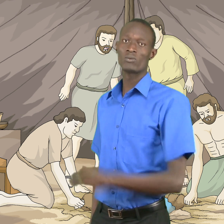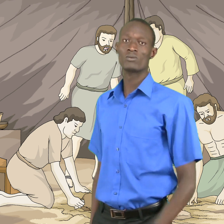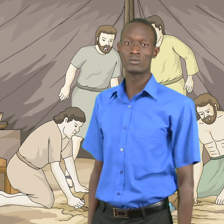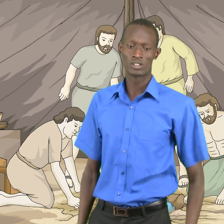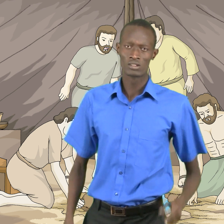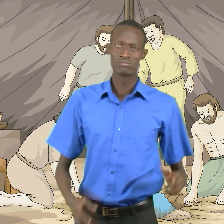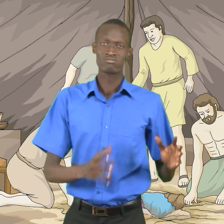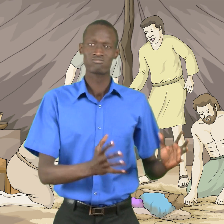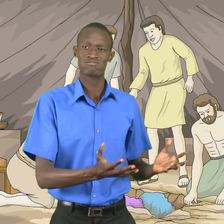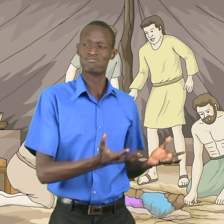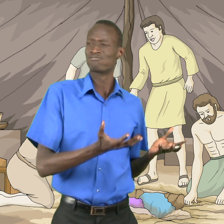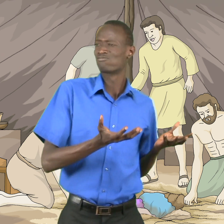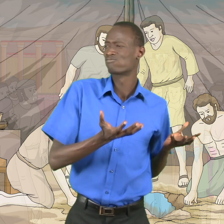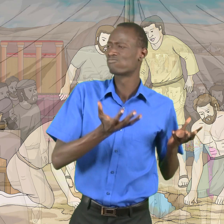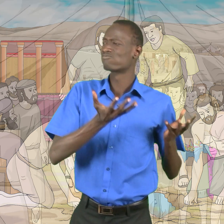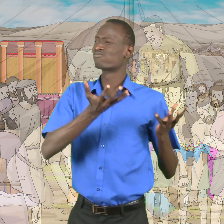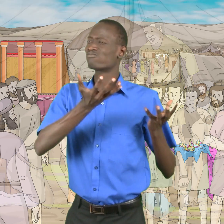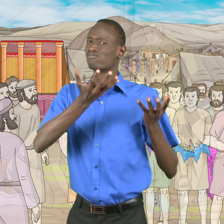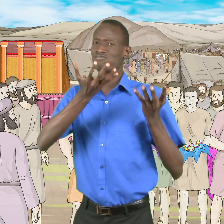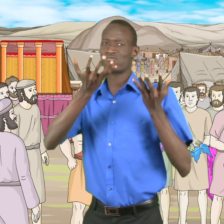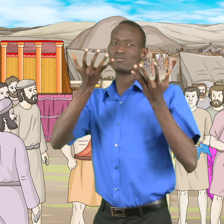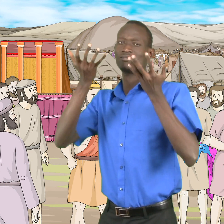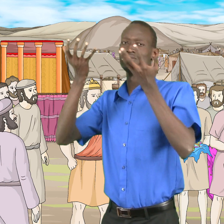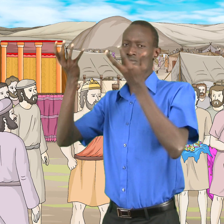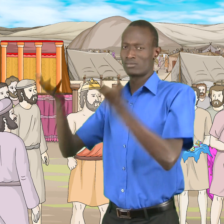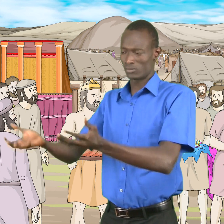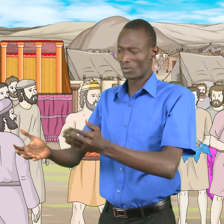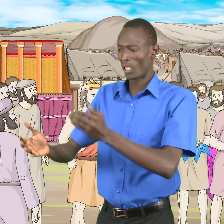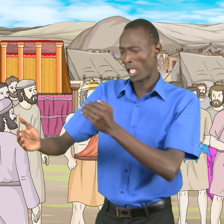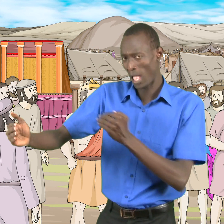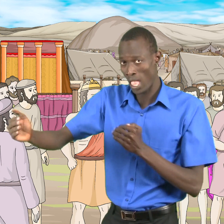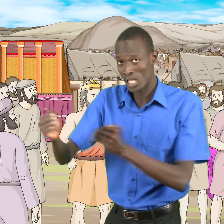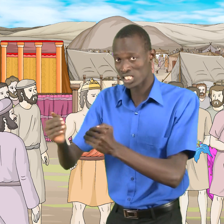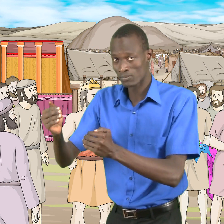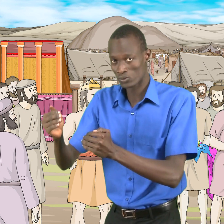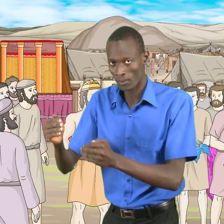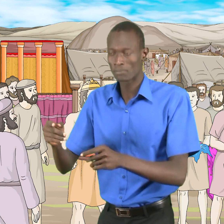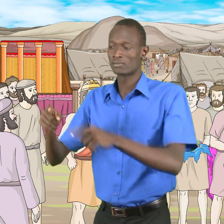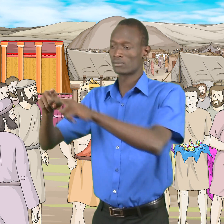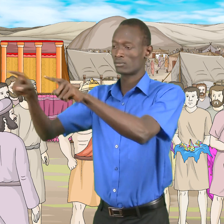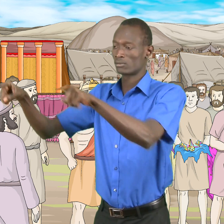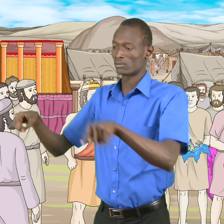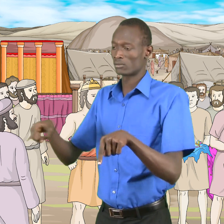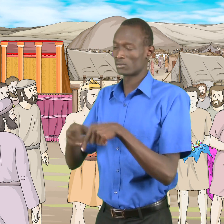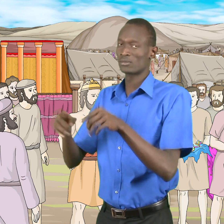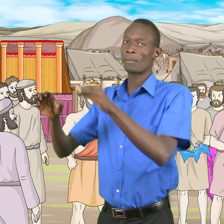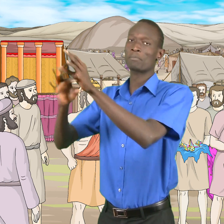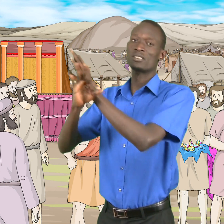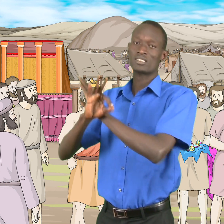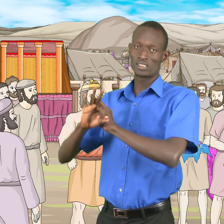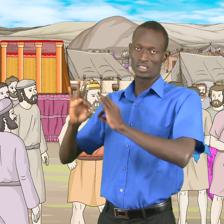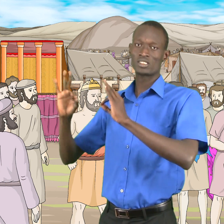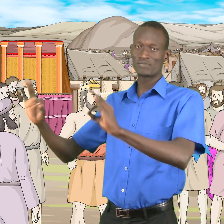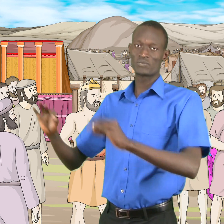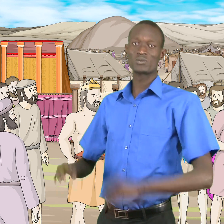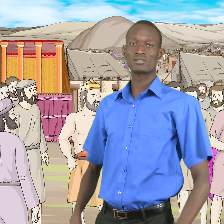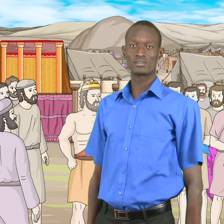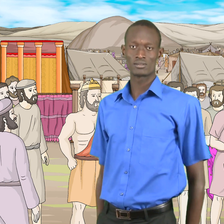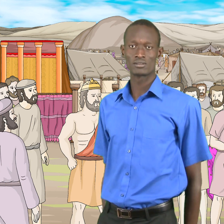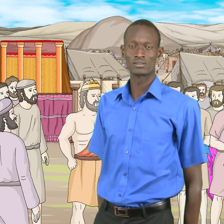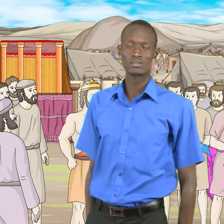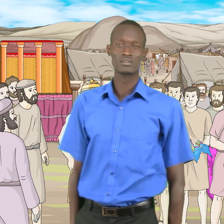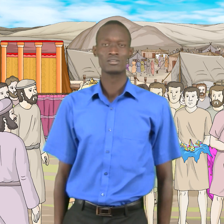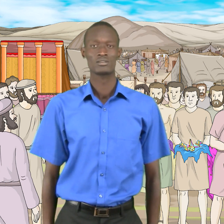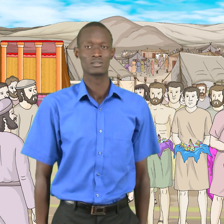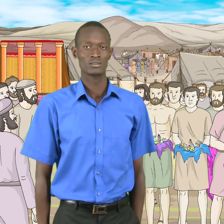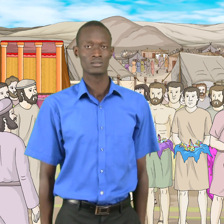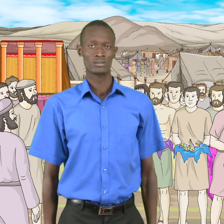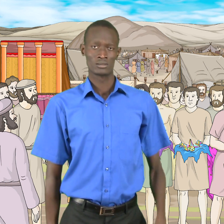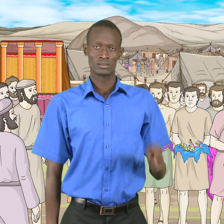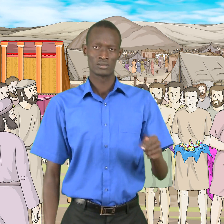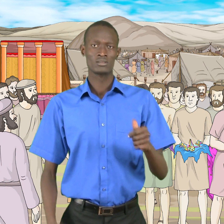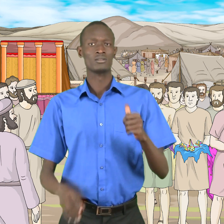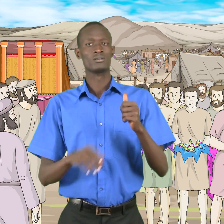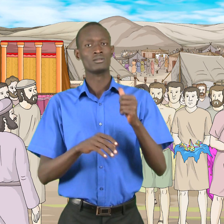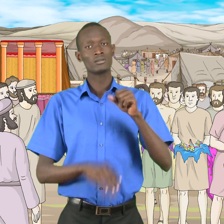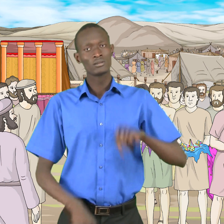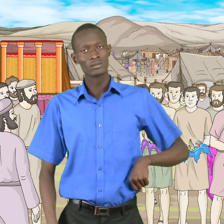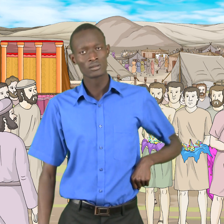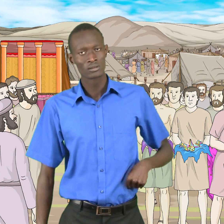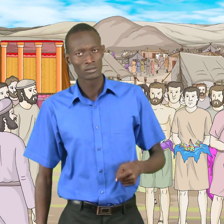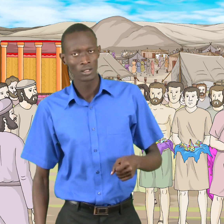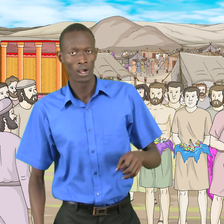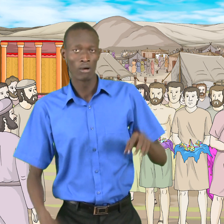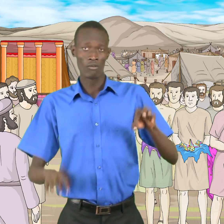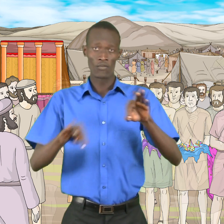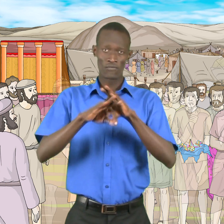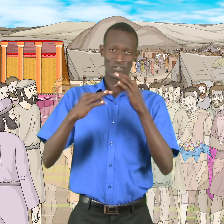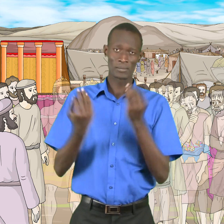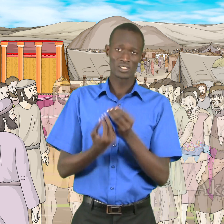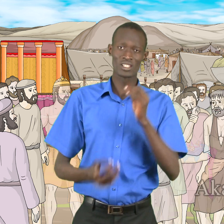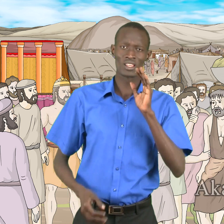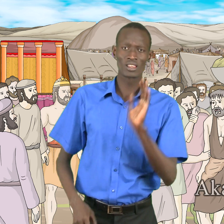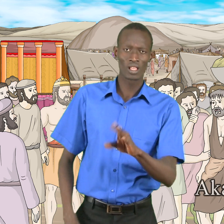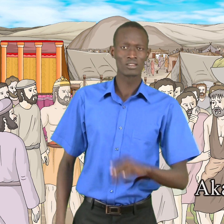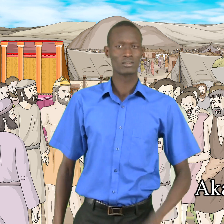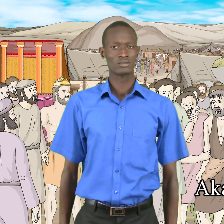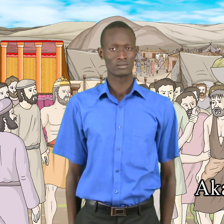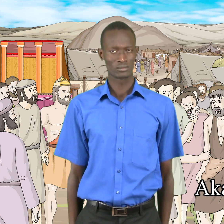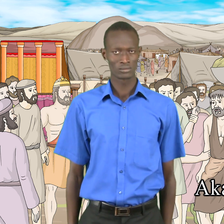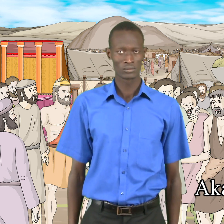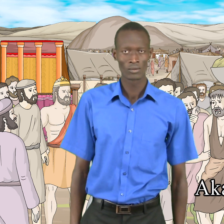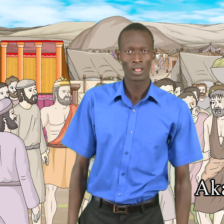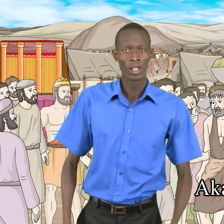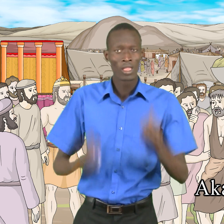They took the things from inside the tent, brought them to Joshua and all the Israelites, and spread them out before the LORD.